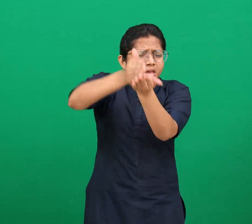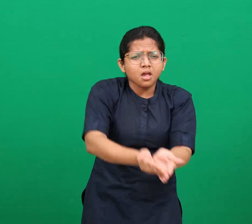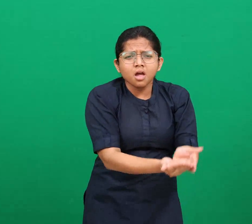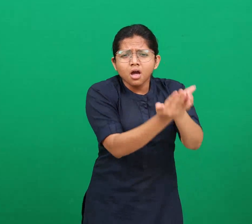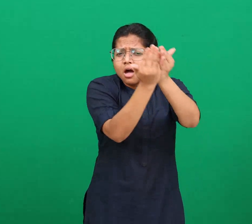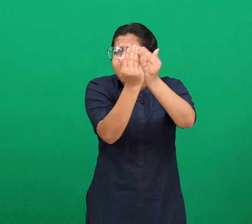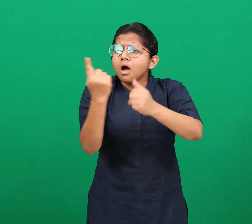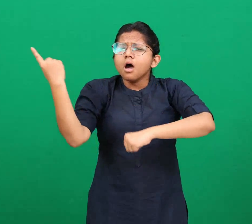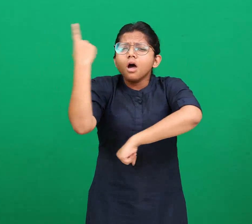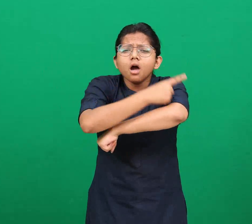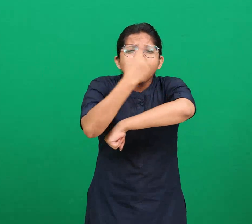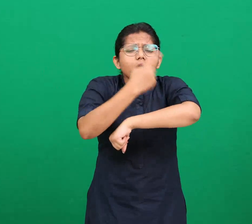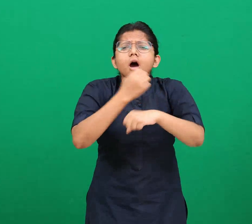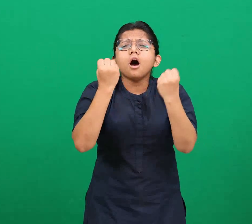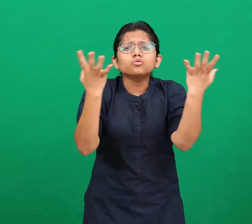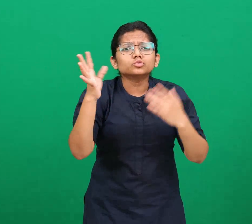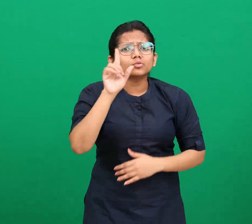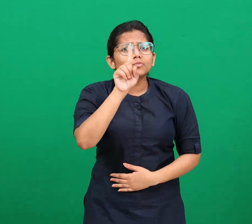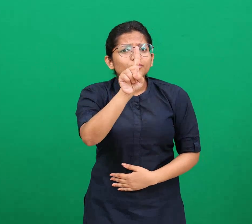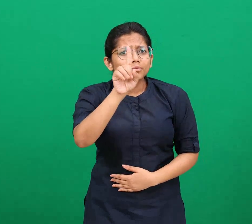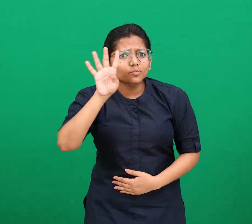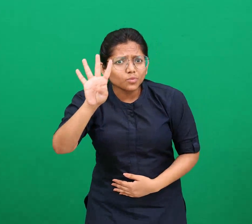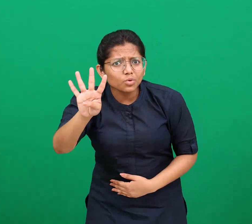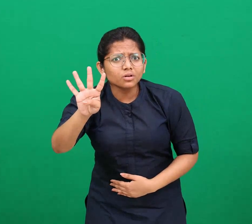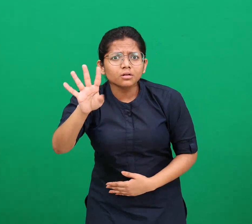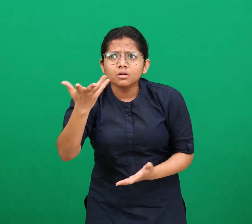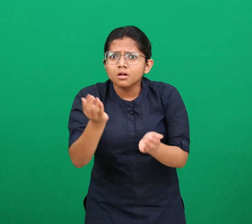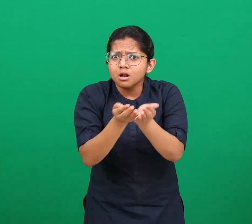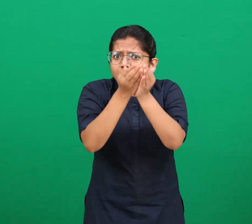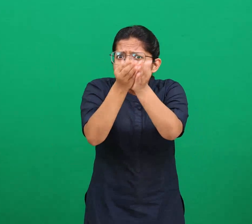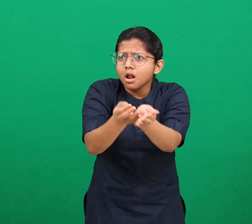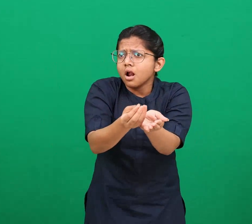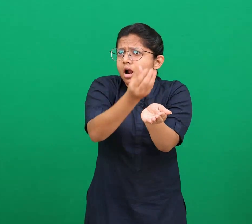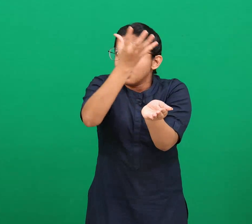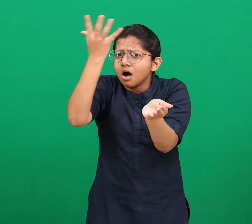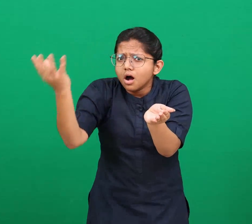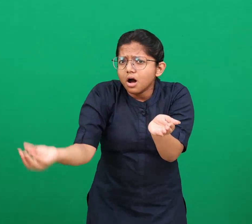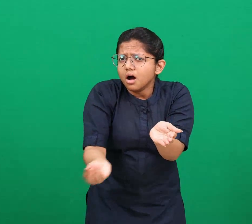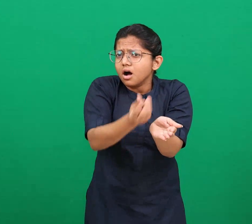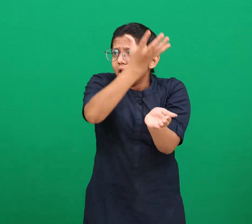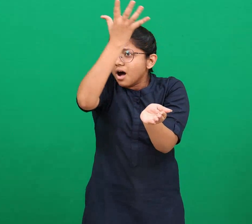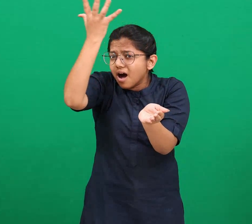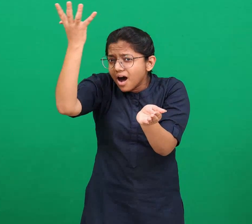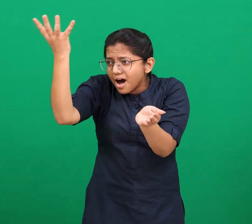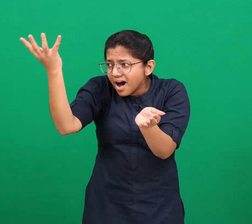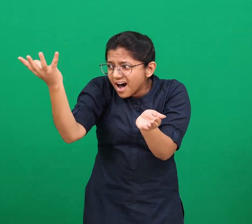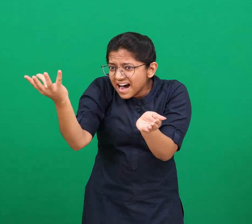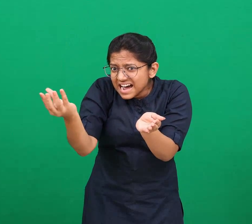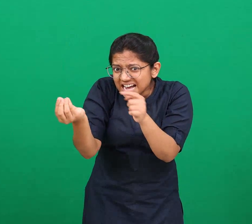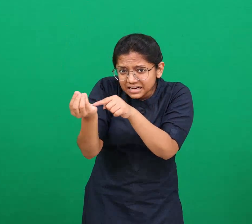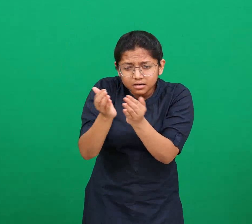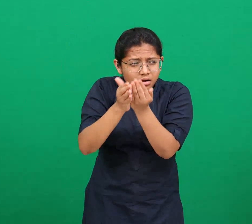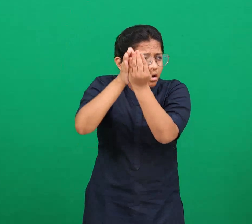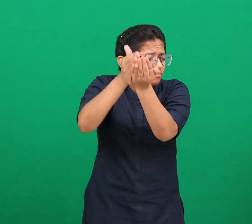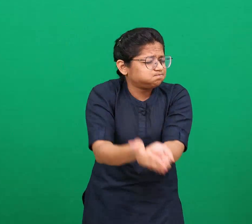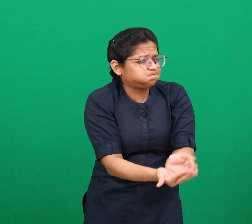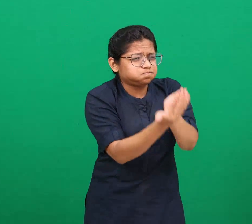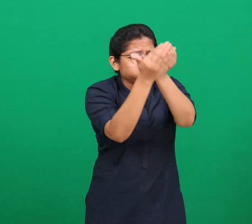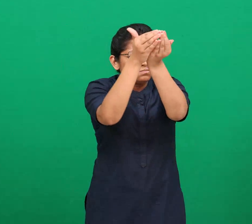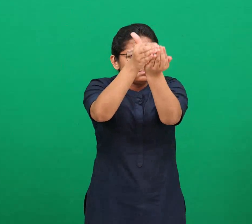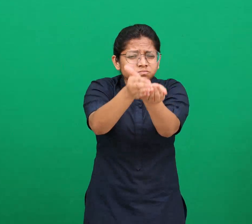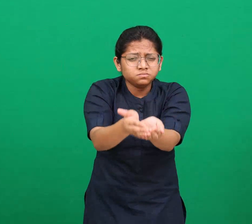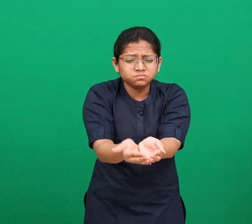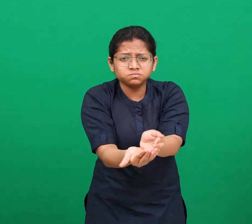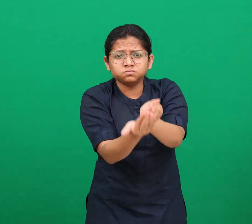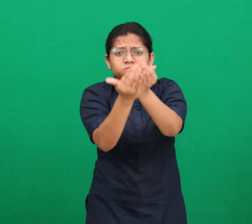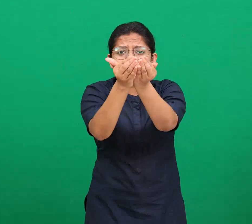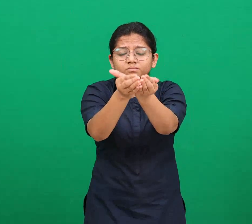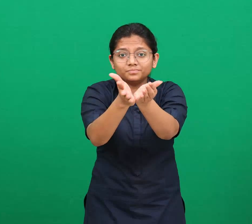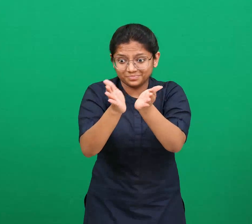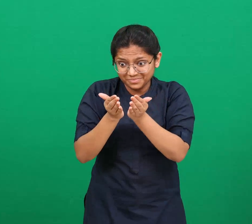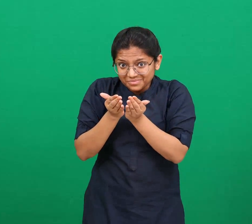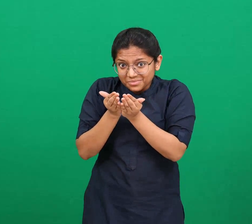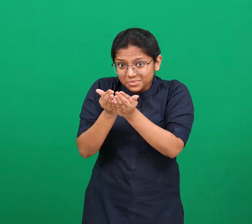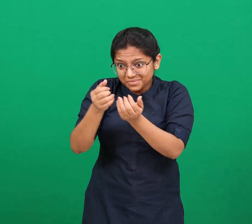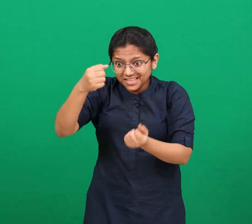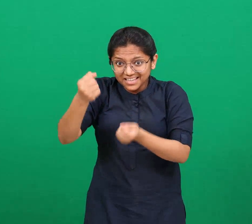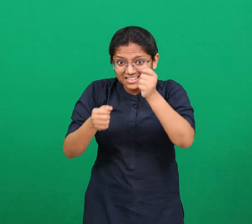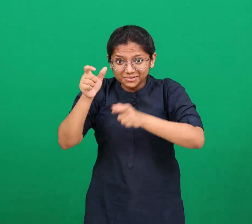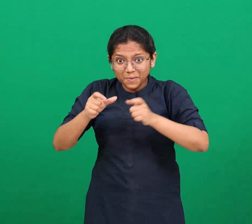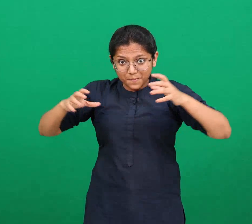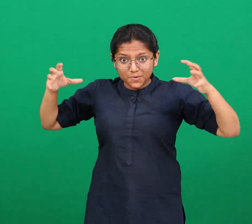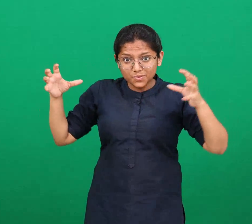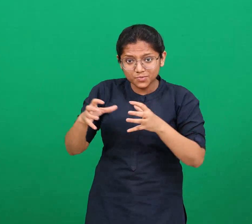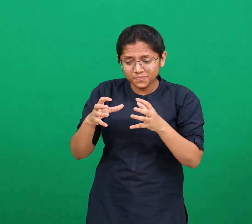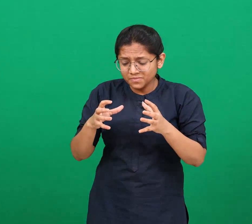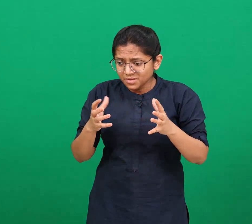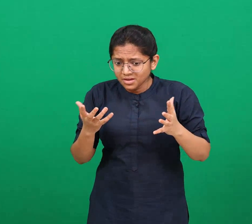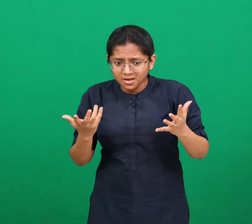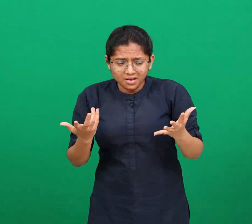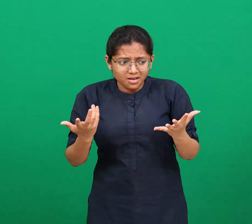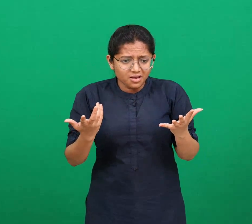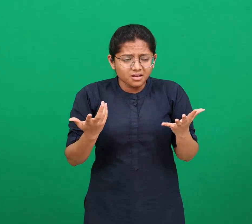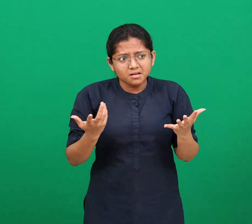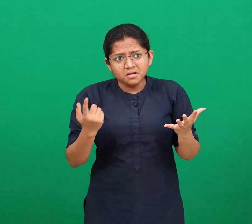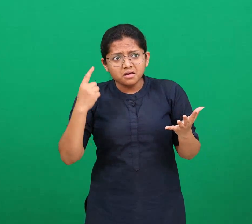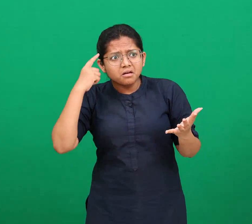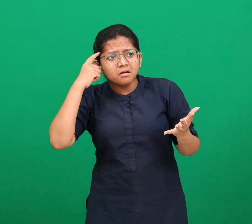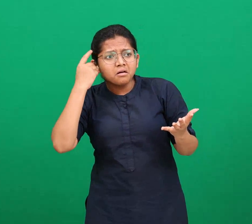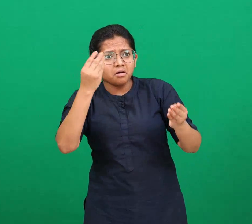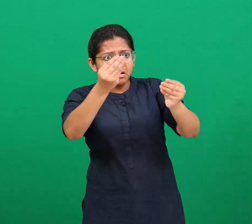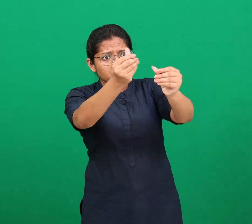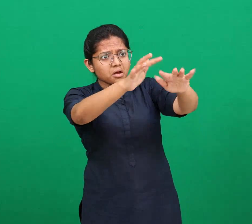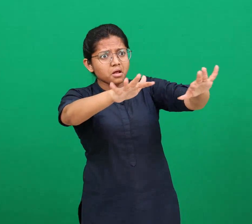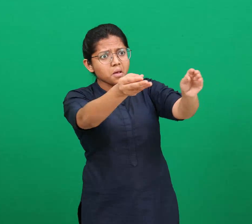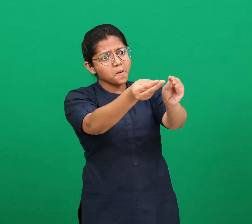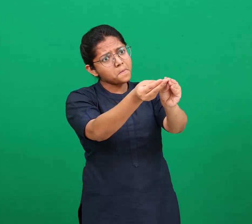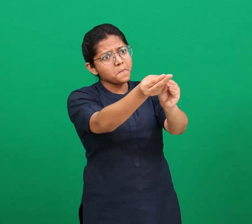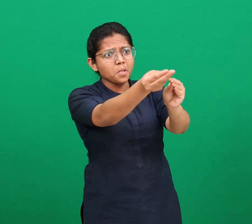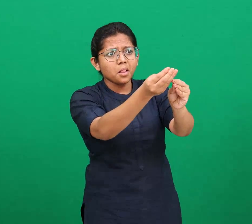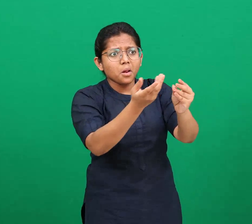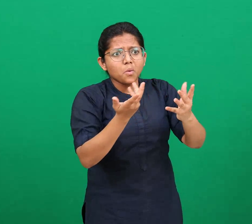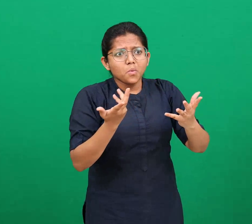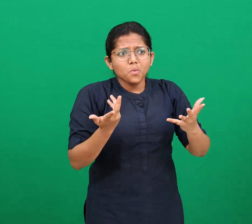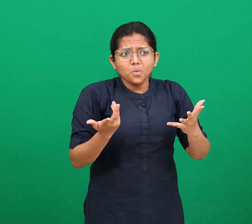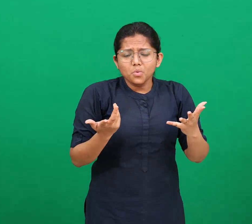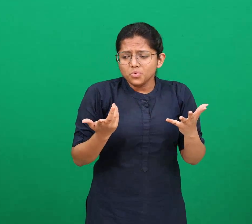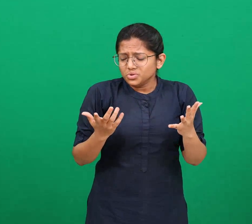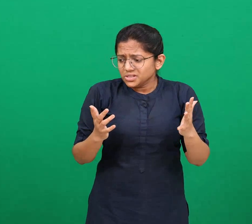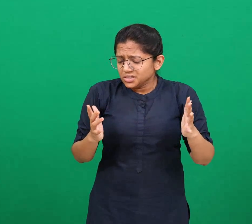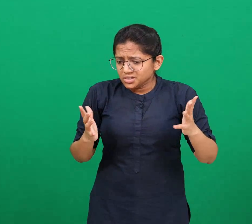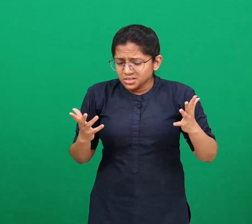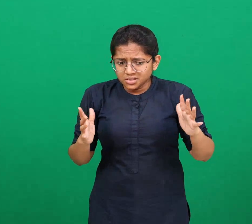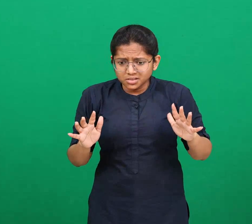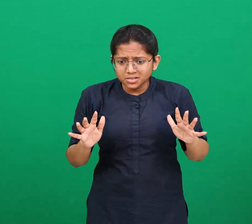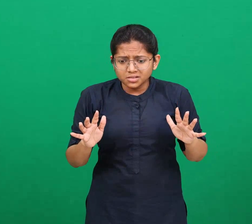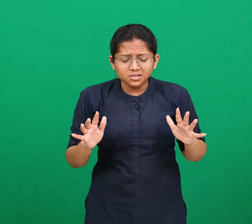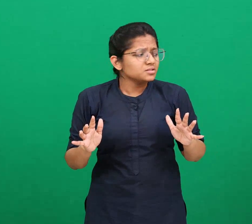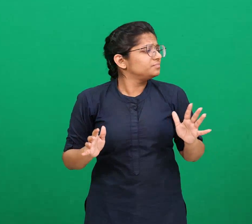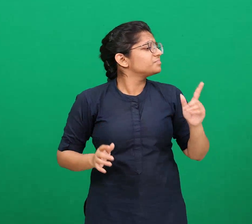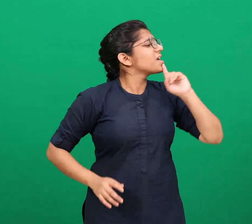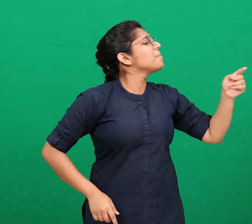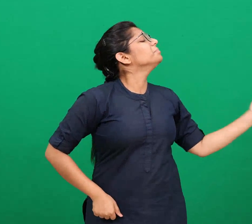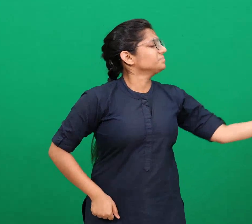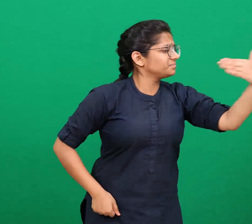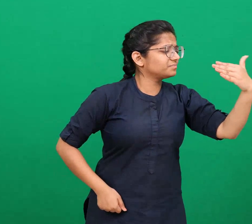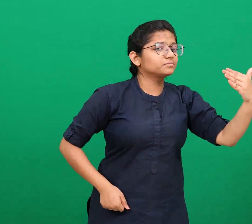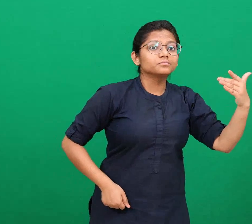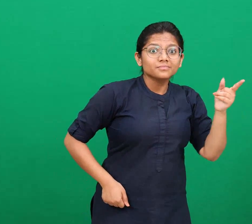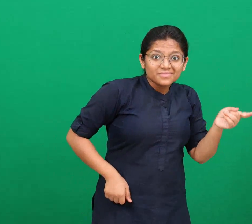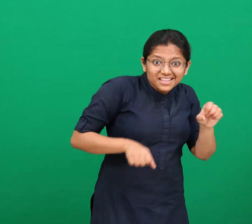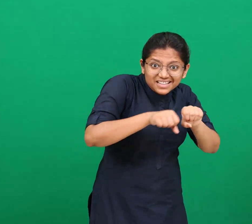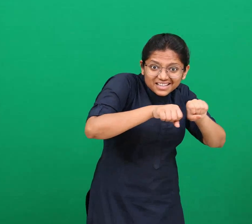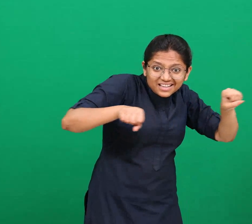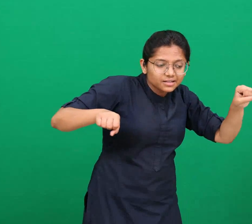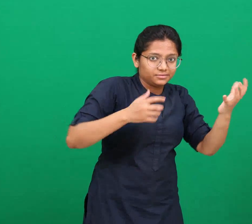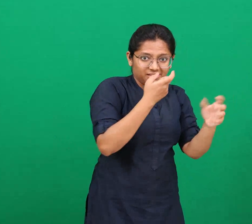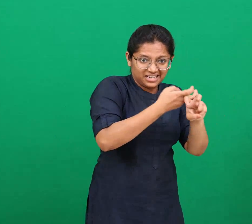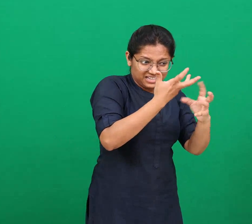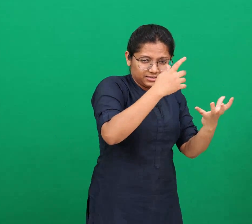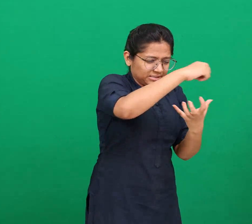About midnight the sailors sensed they were approaching land.